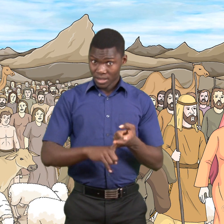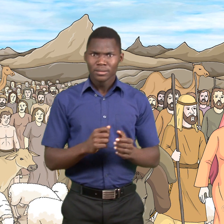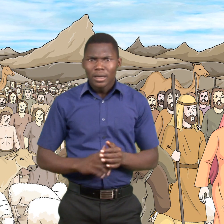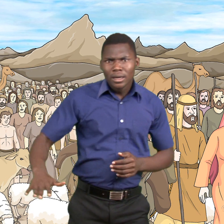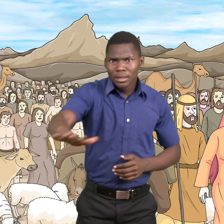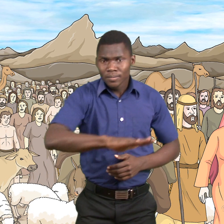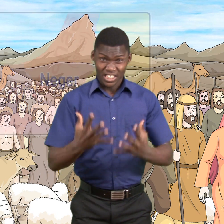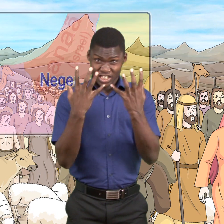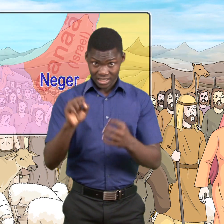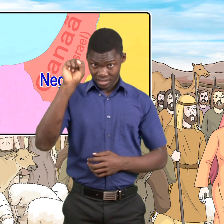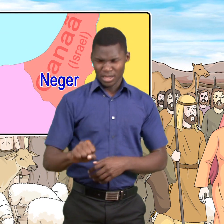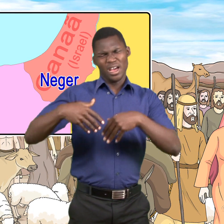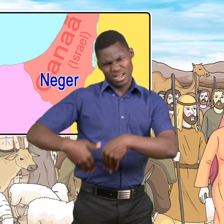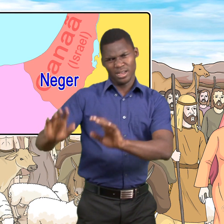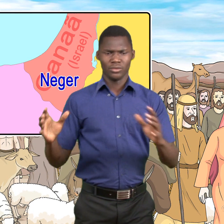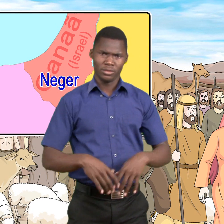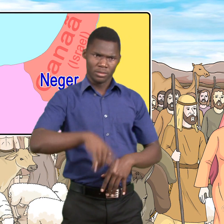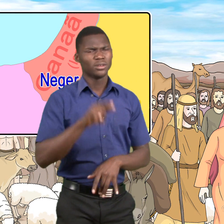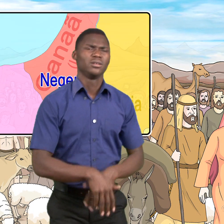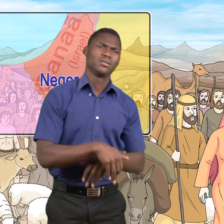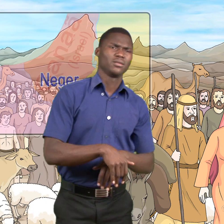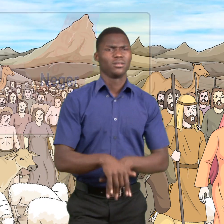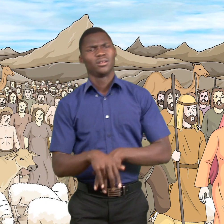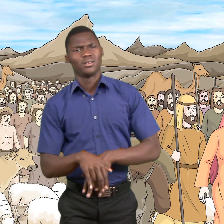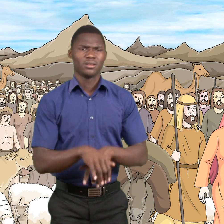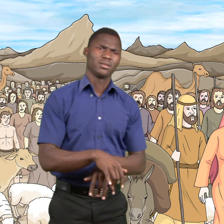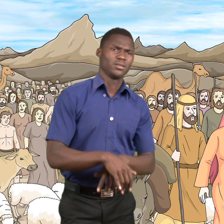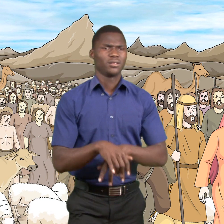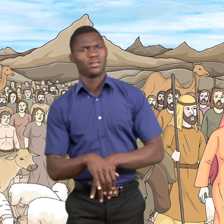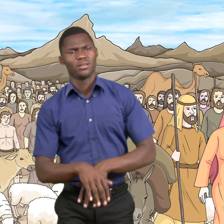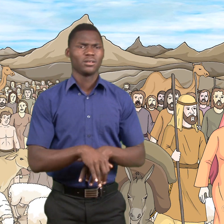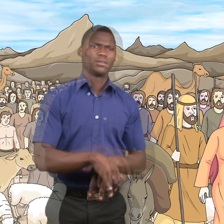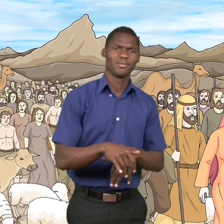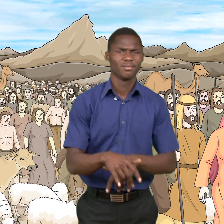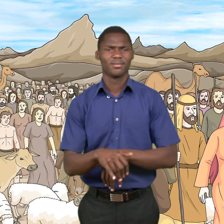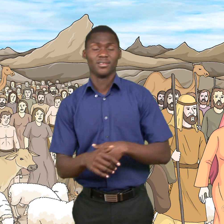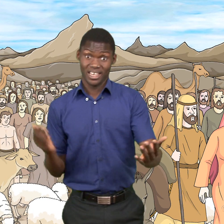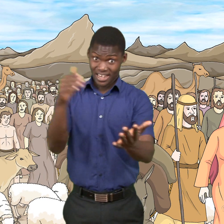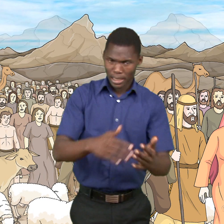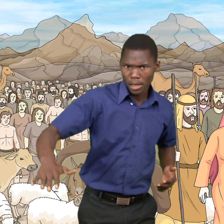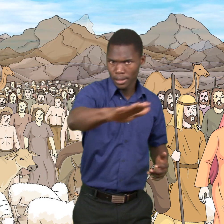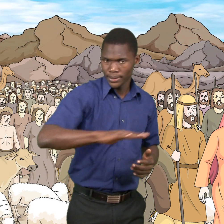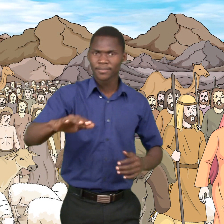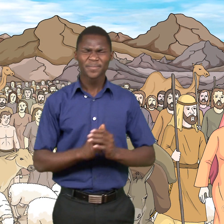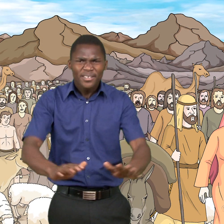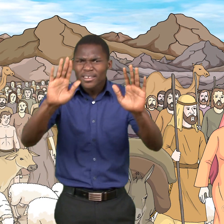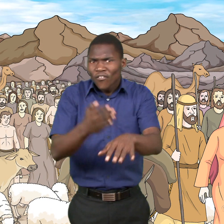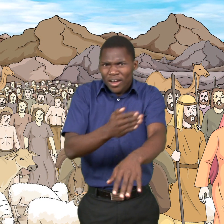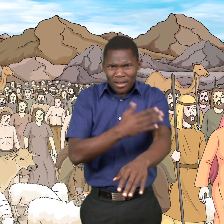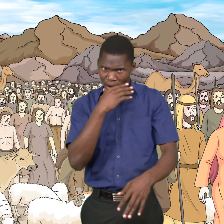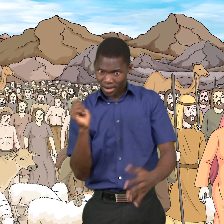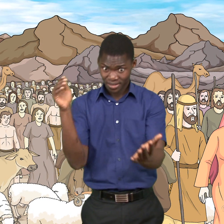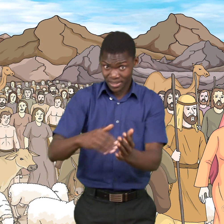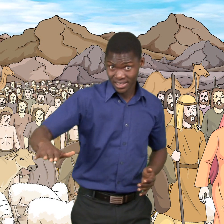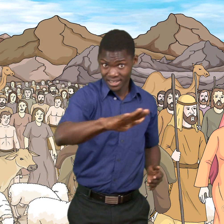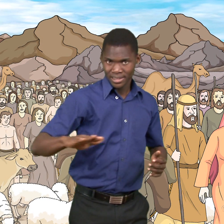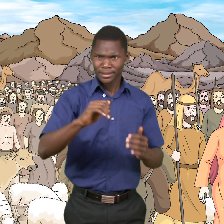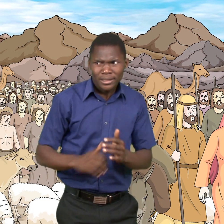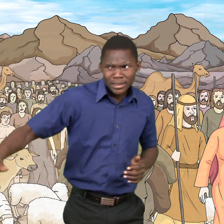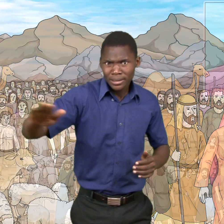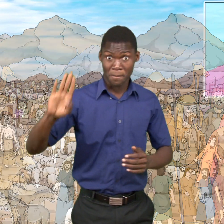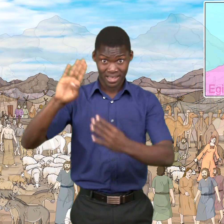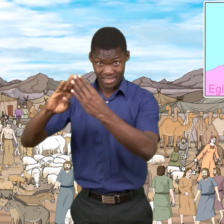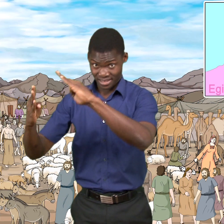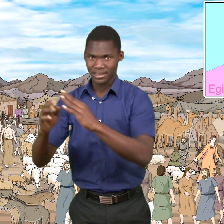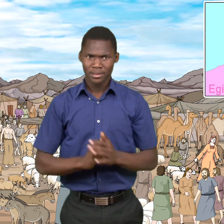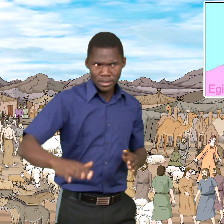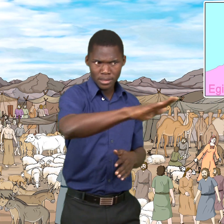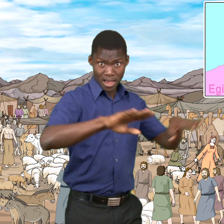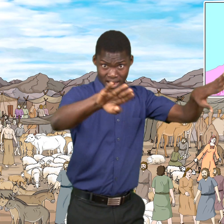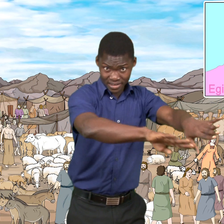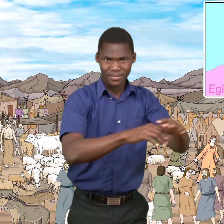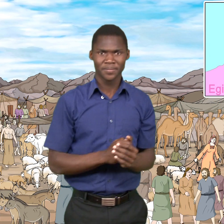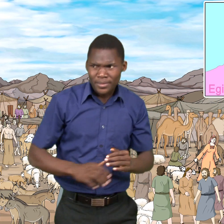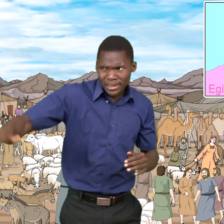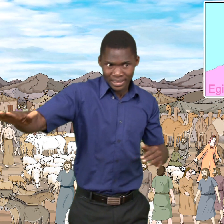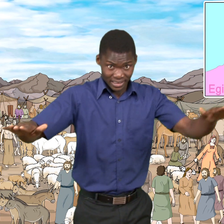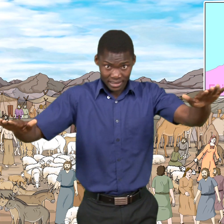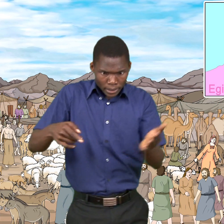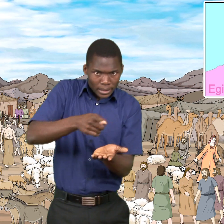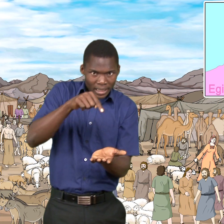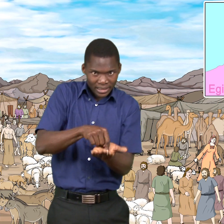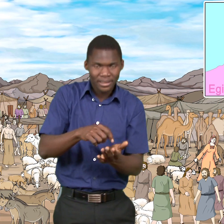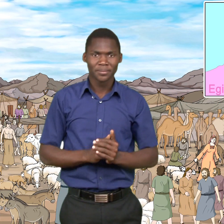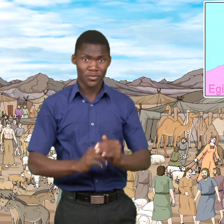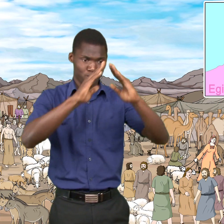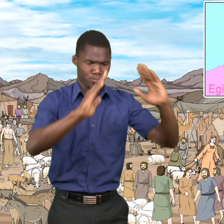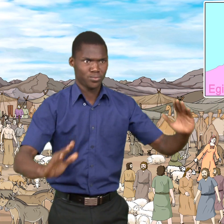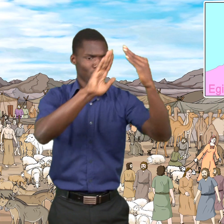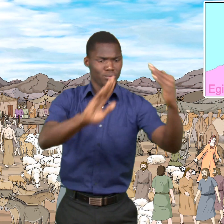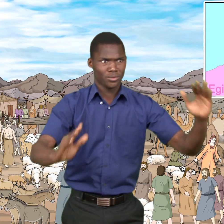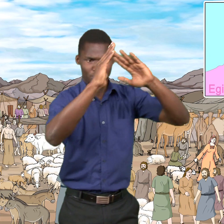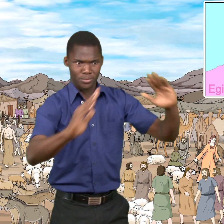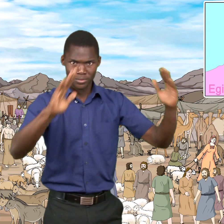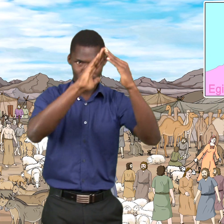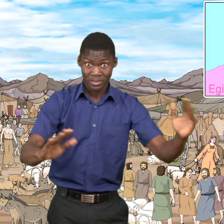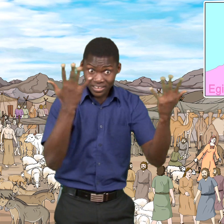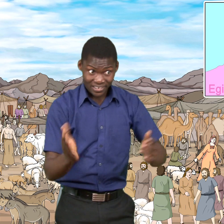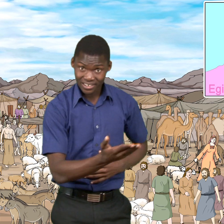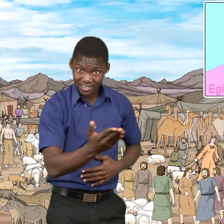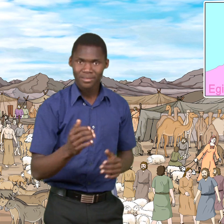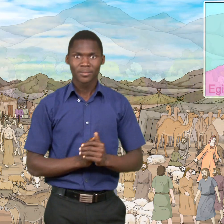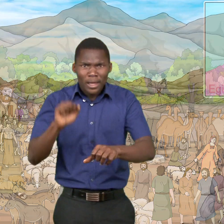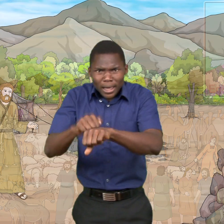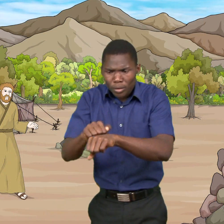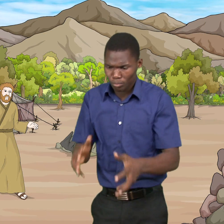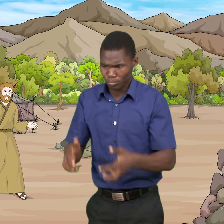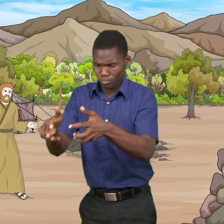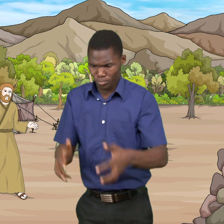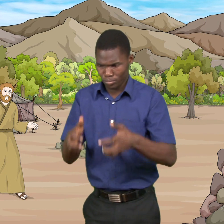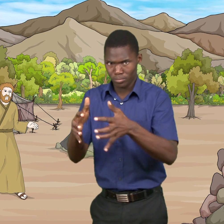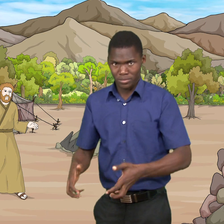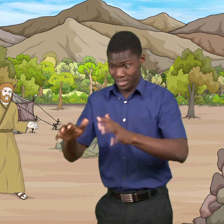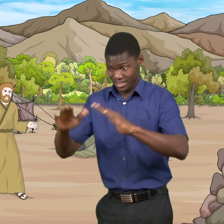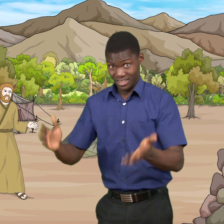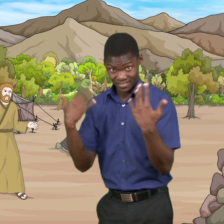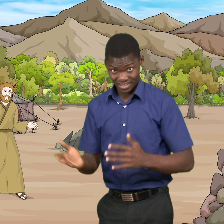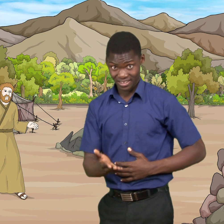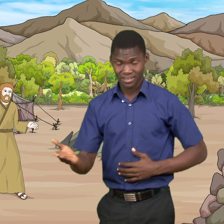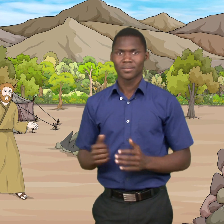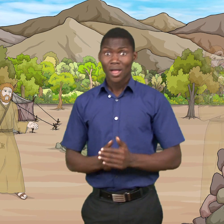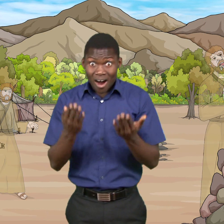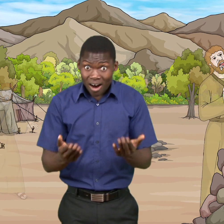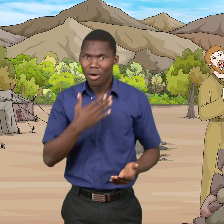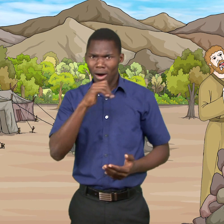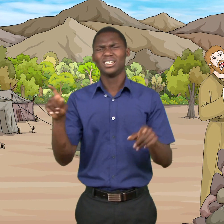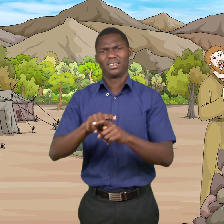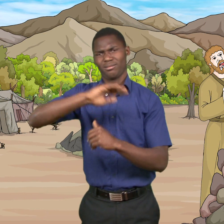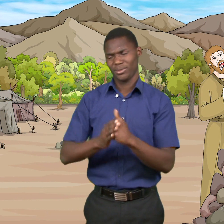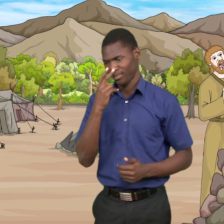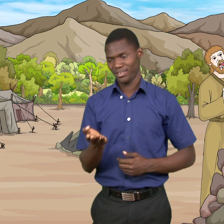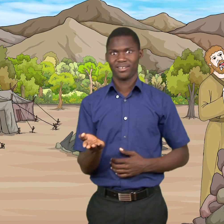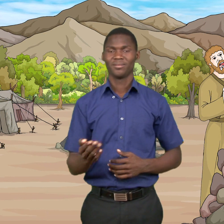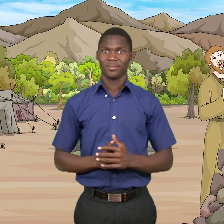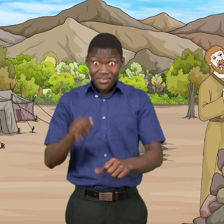From the Negev he journeyed from place to place toward Bethel, until he came to the place between Bethel and Ai where his tent had formerly been pitched, to the site where he had built the altar.